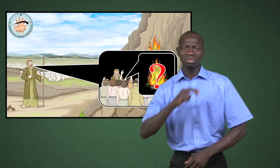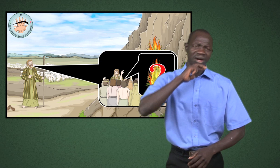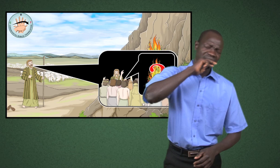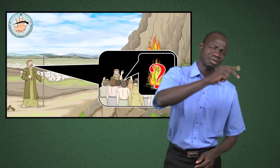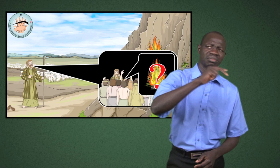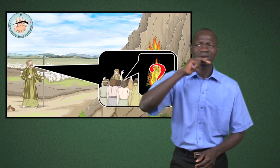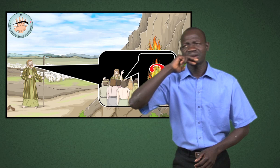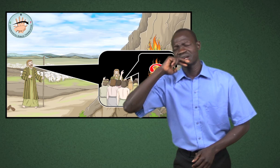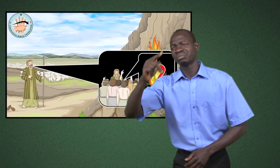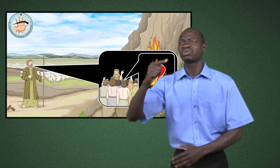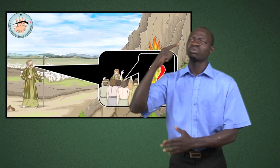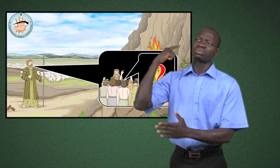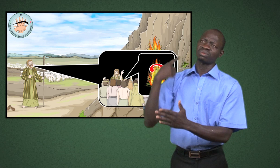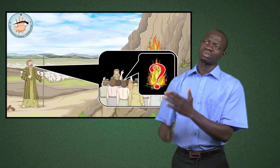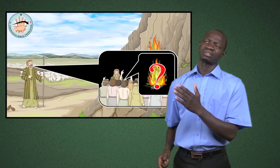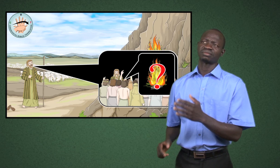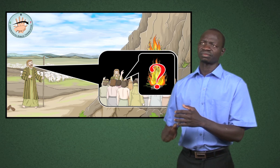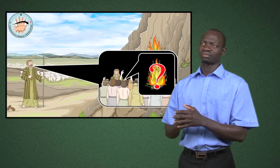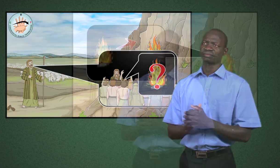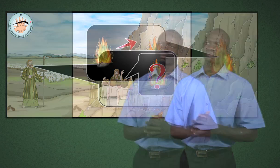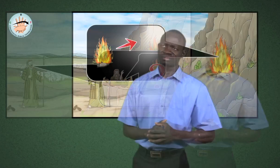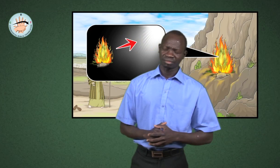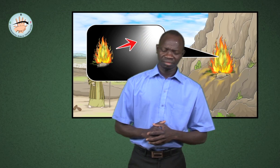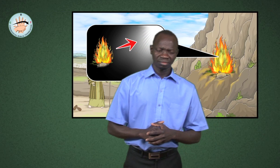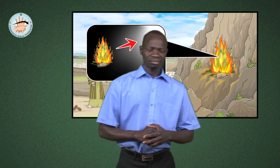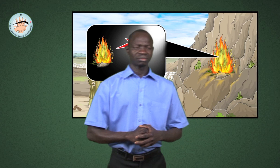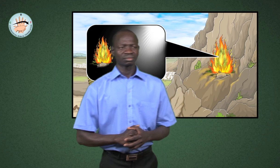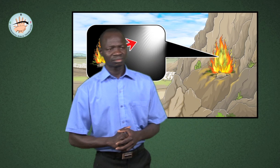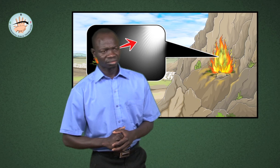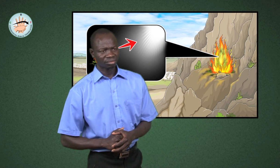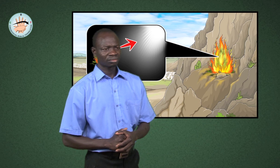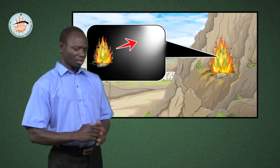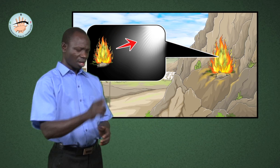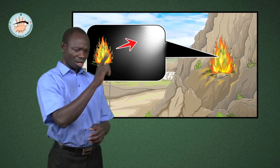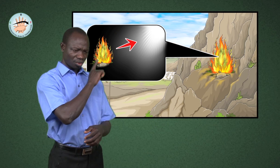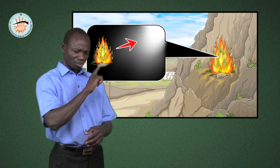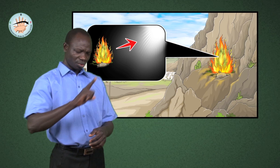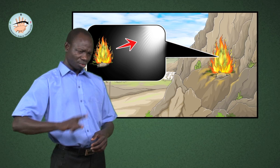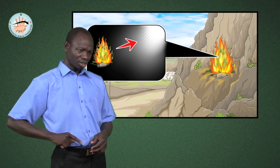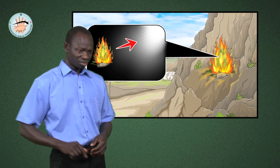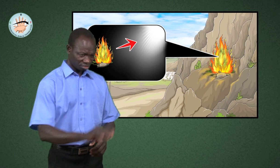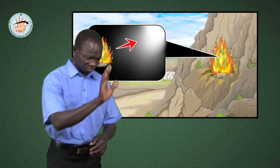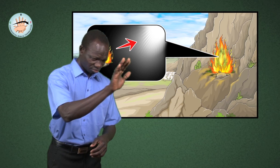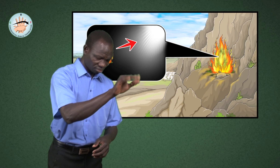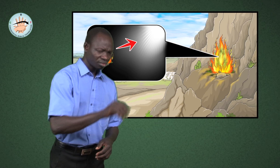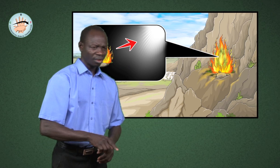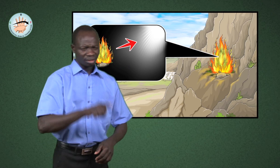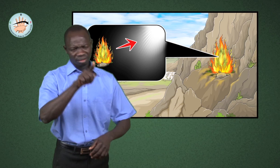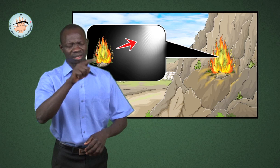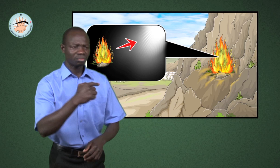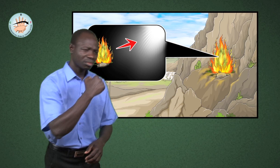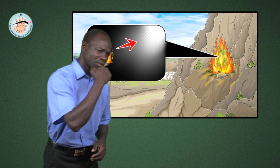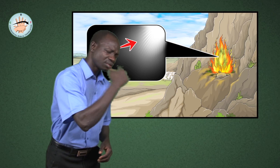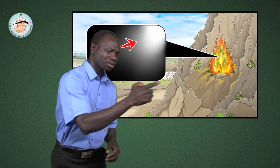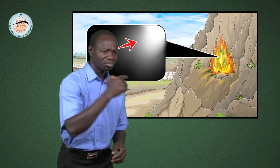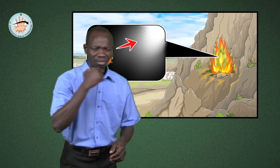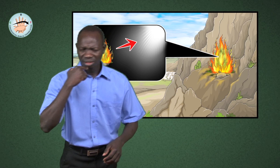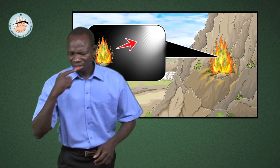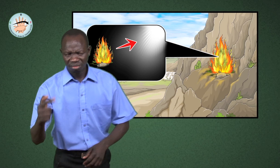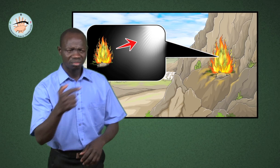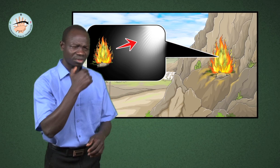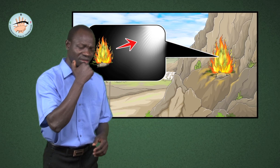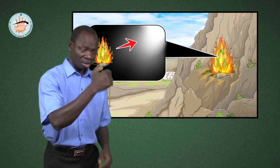God said to Moses, “I AM WHO I AM.